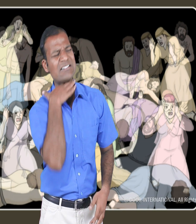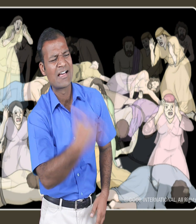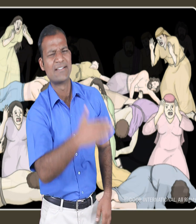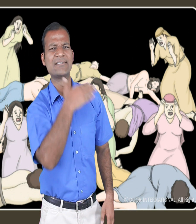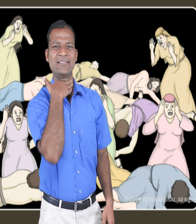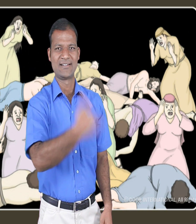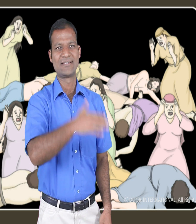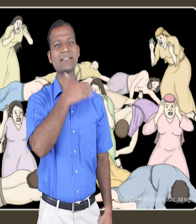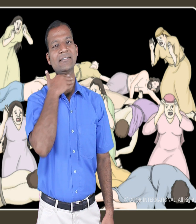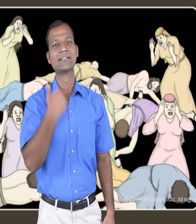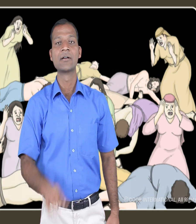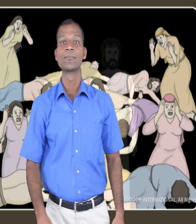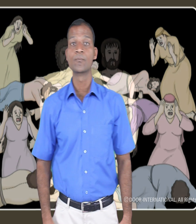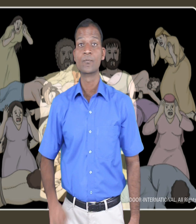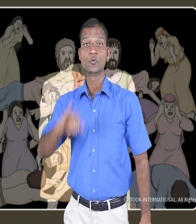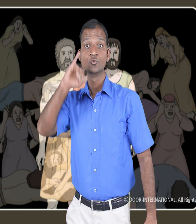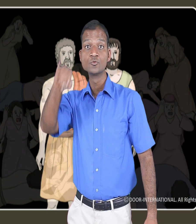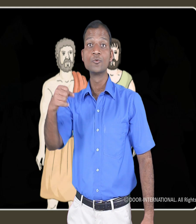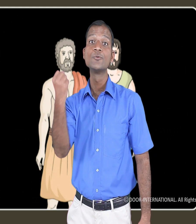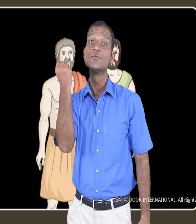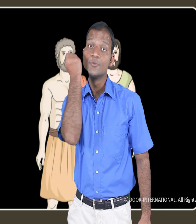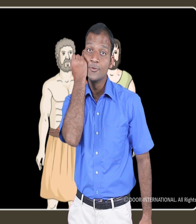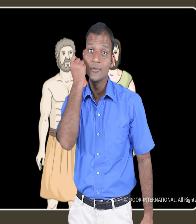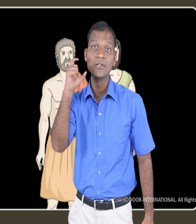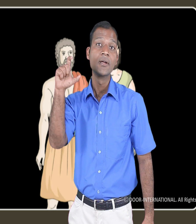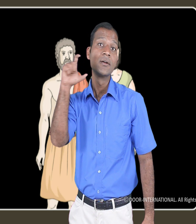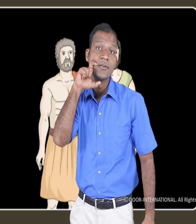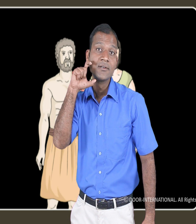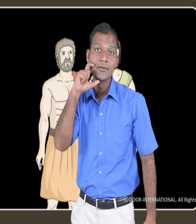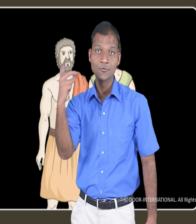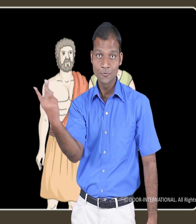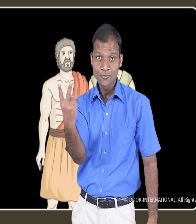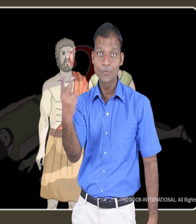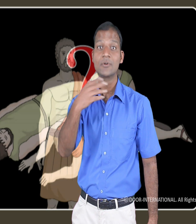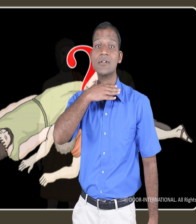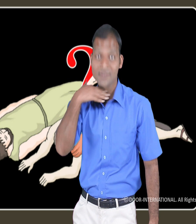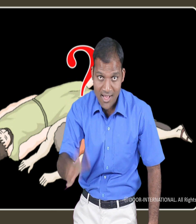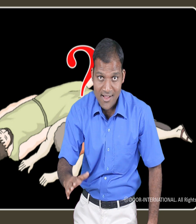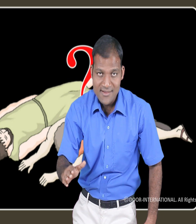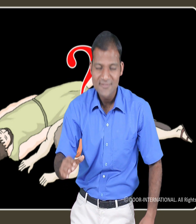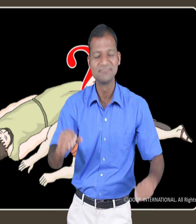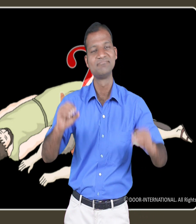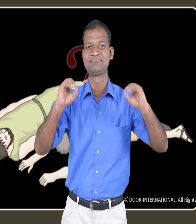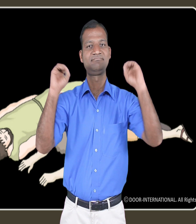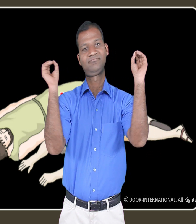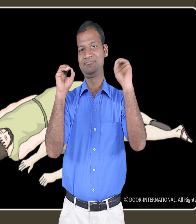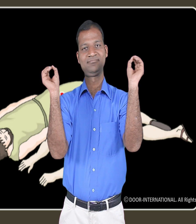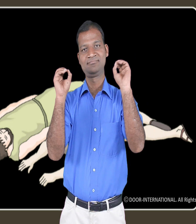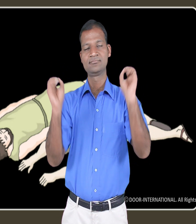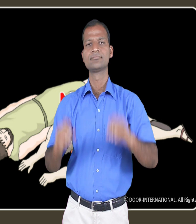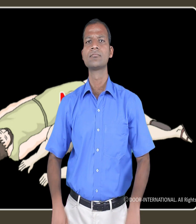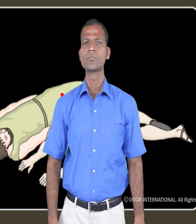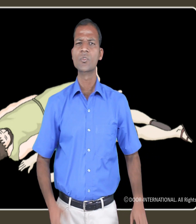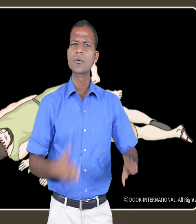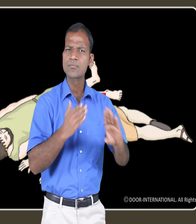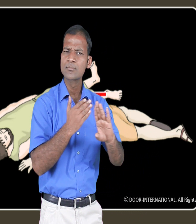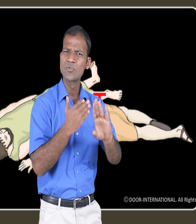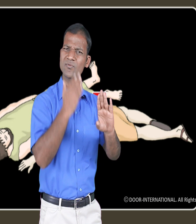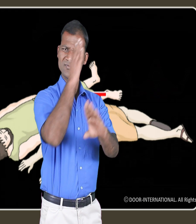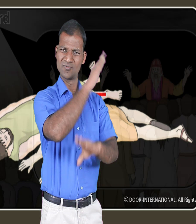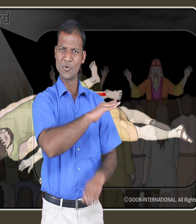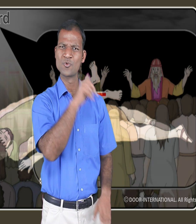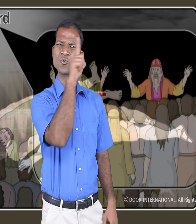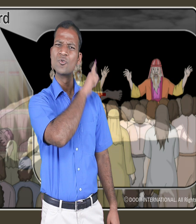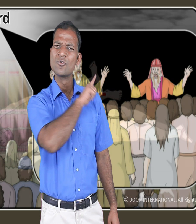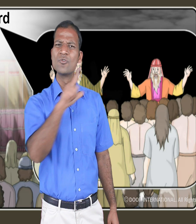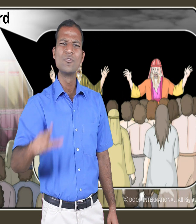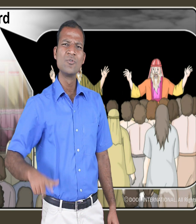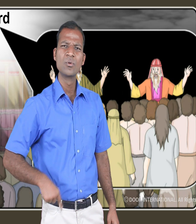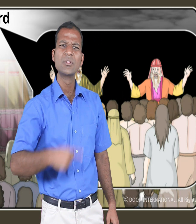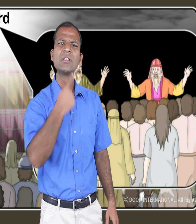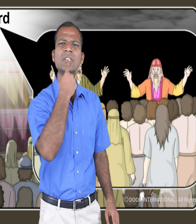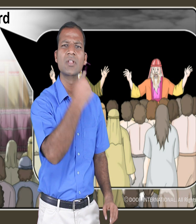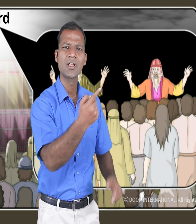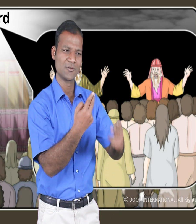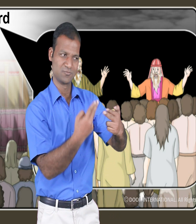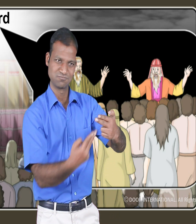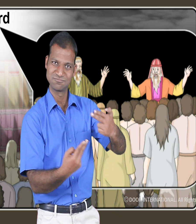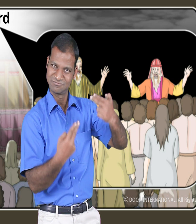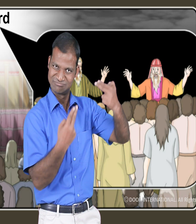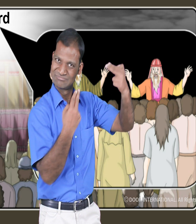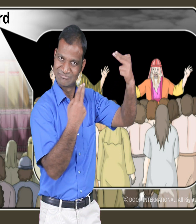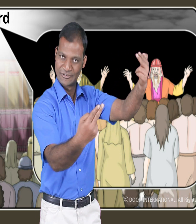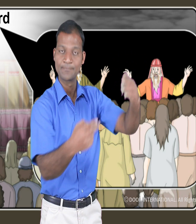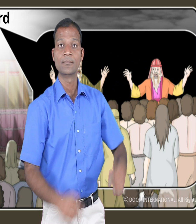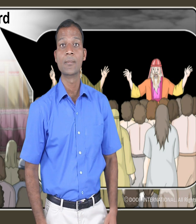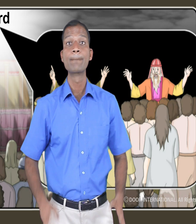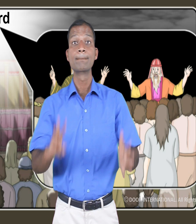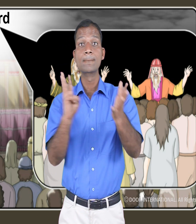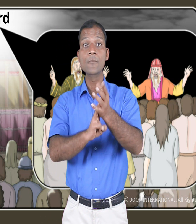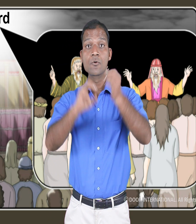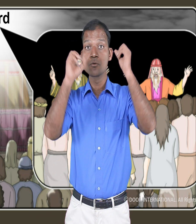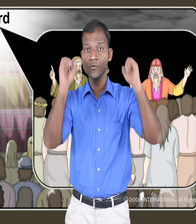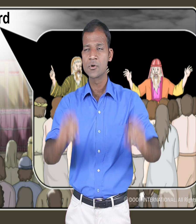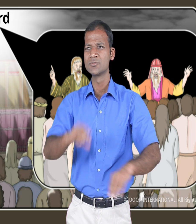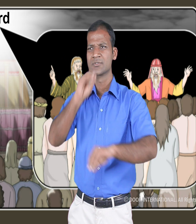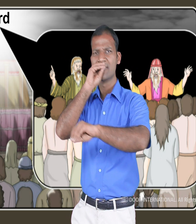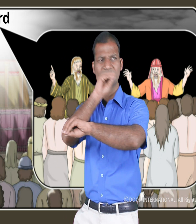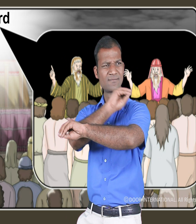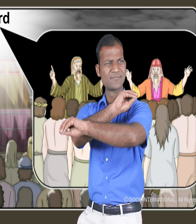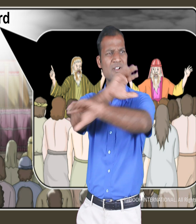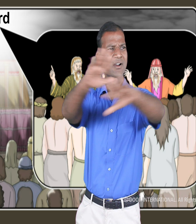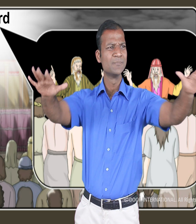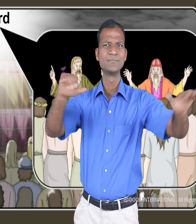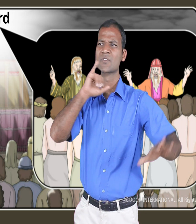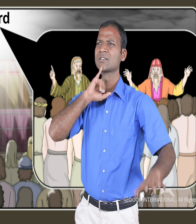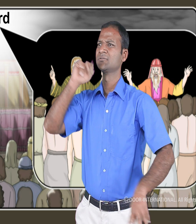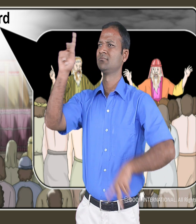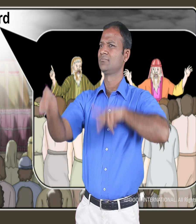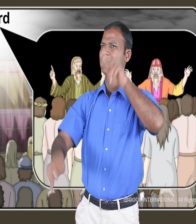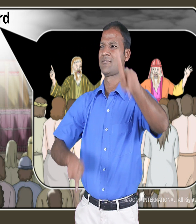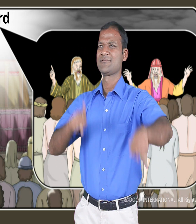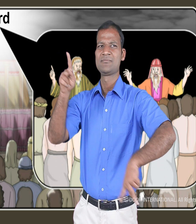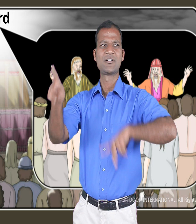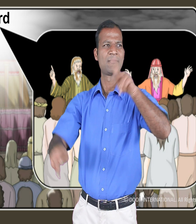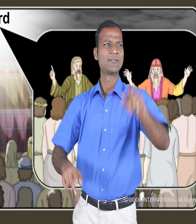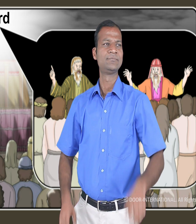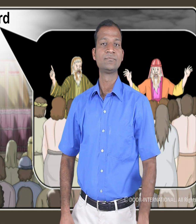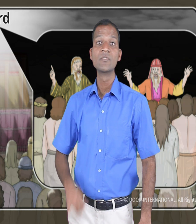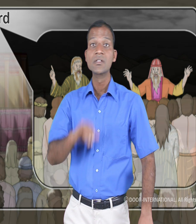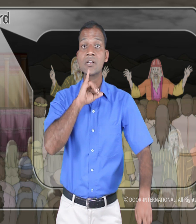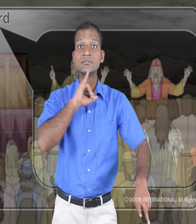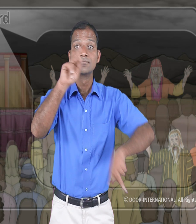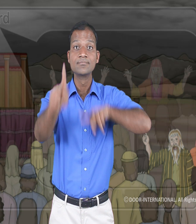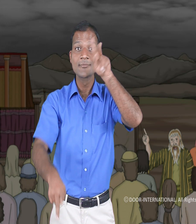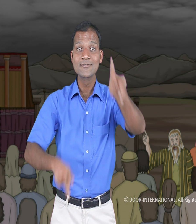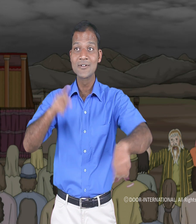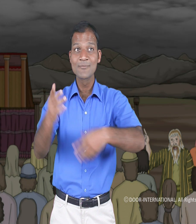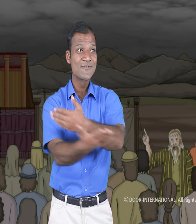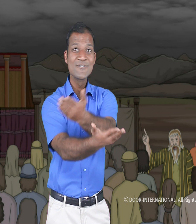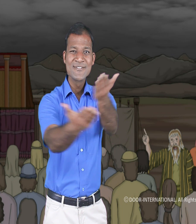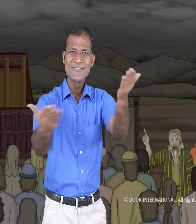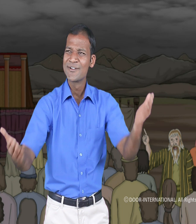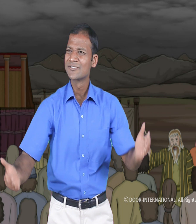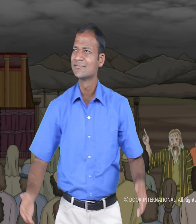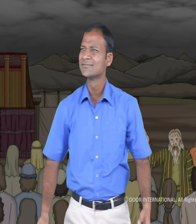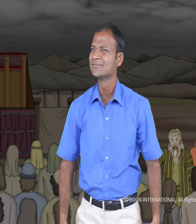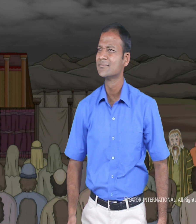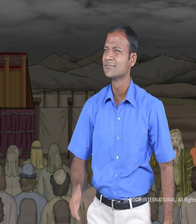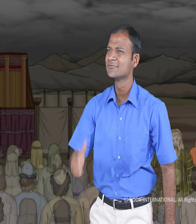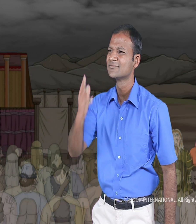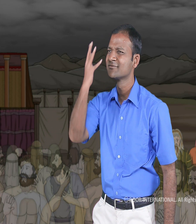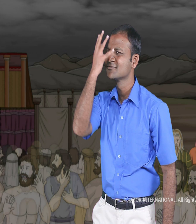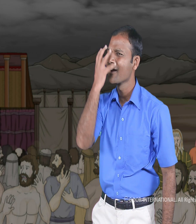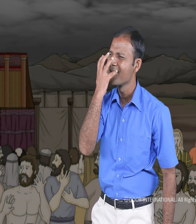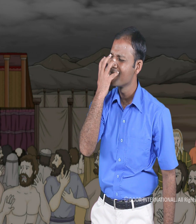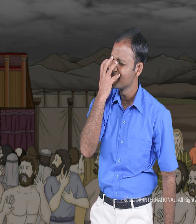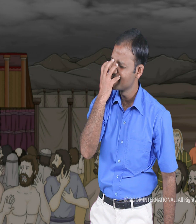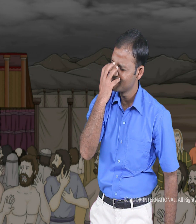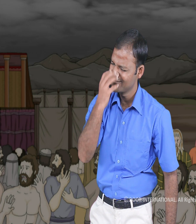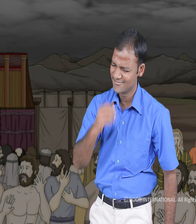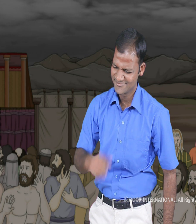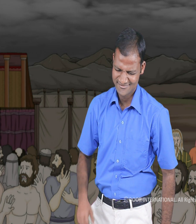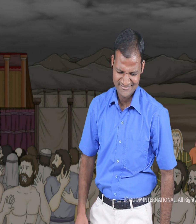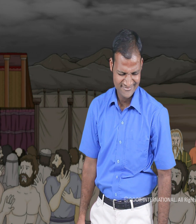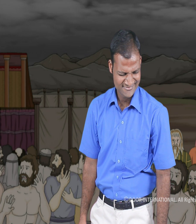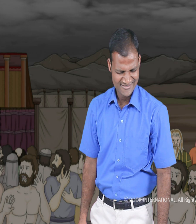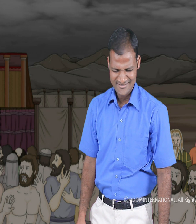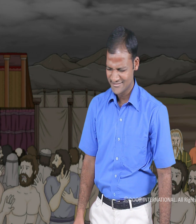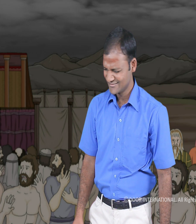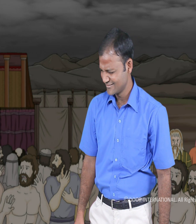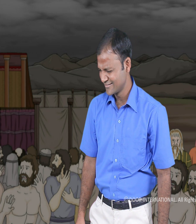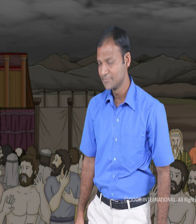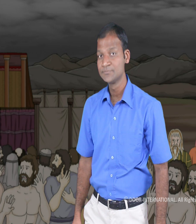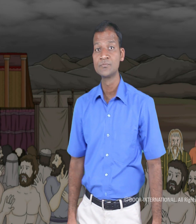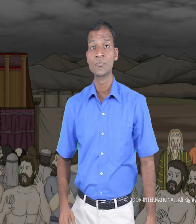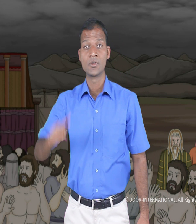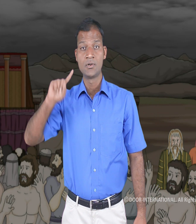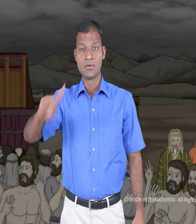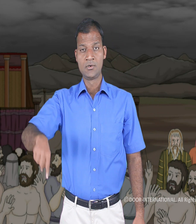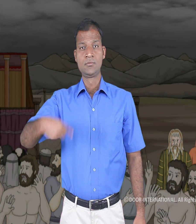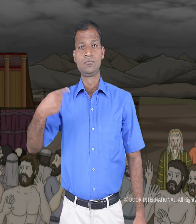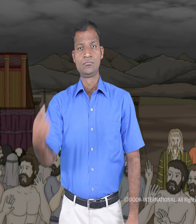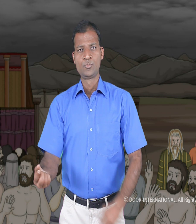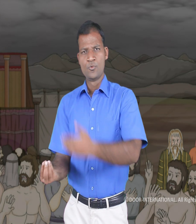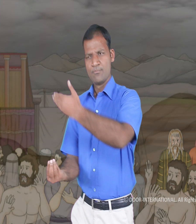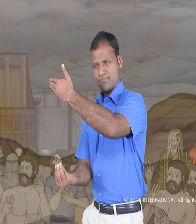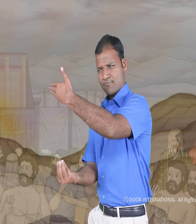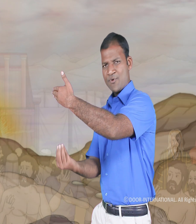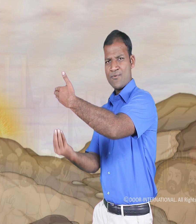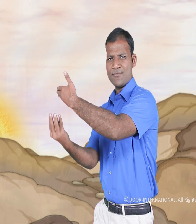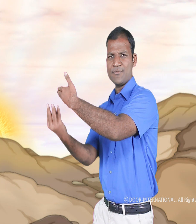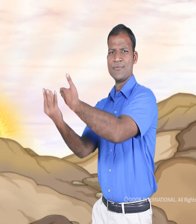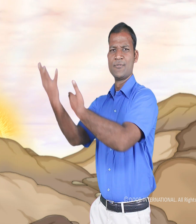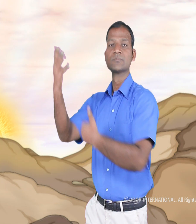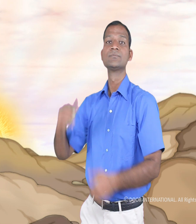Of those men who had gone to spy out the land, only Joshua son of Nun and Caleb son of Jephunneh remained alive. And when Moses relayed these words to all the Israelites, the people mourned bitterly.